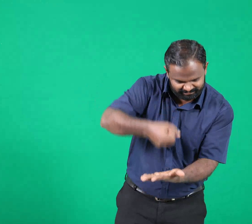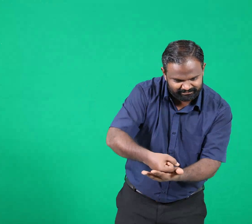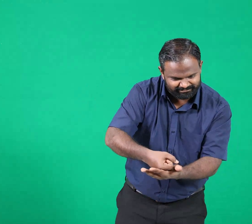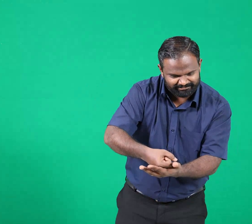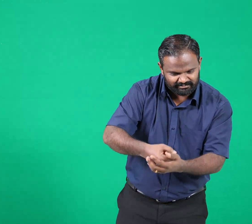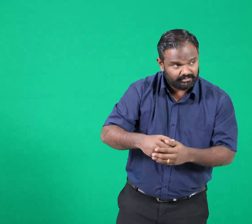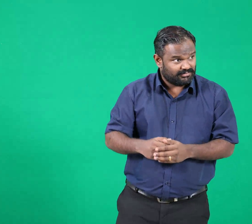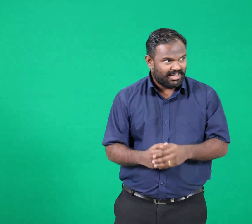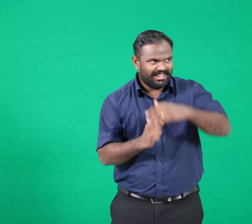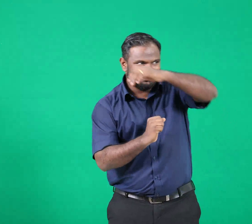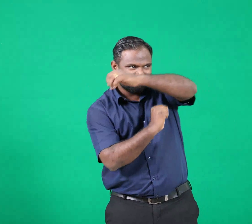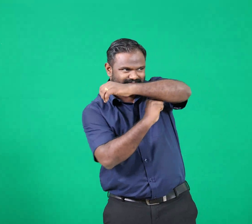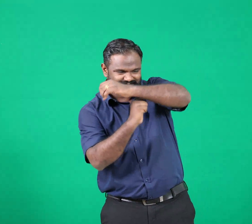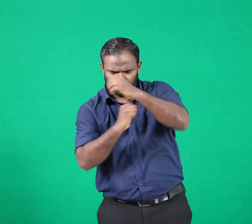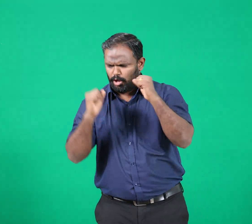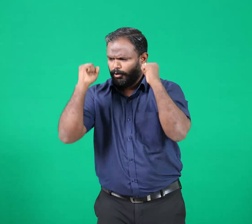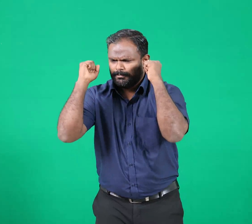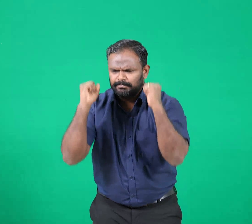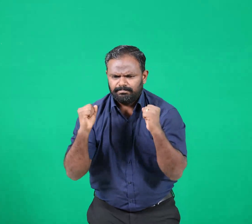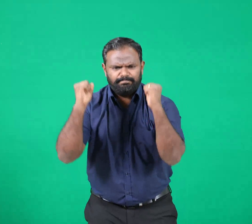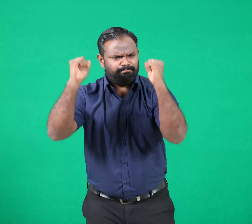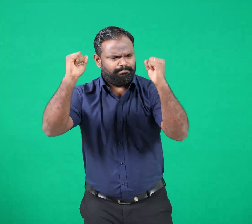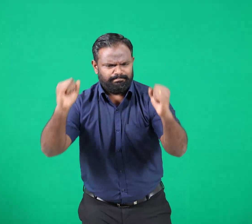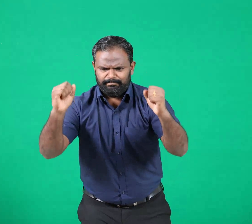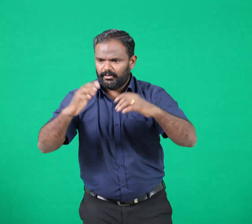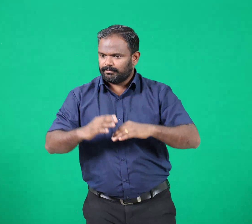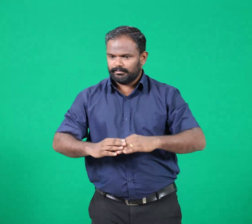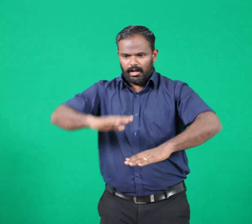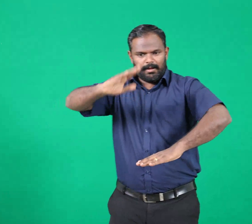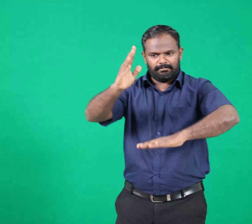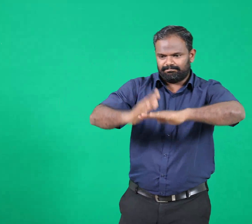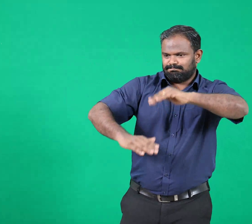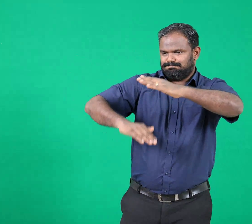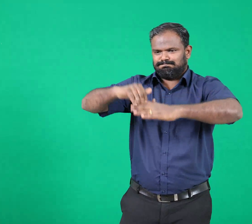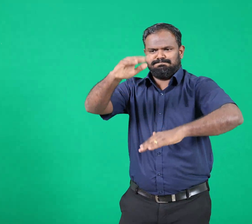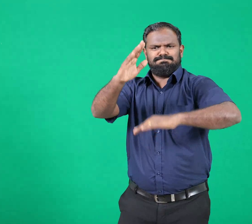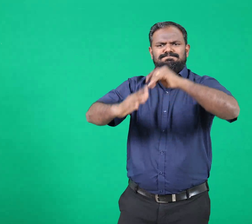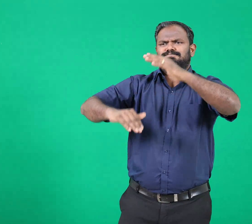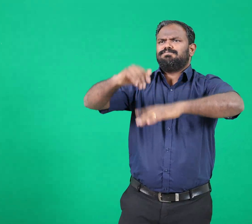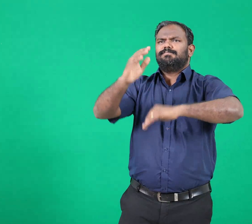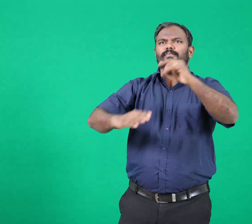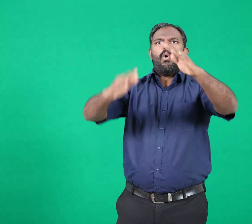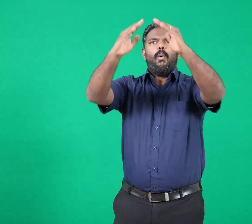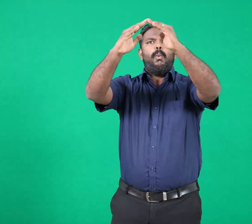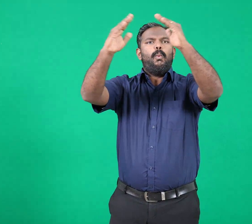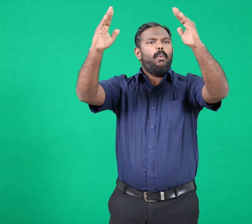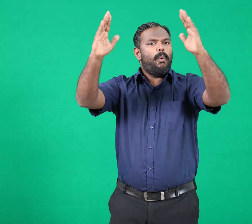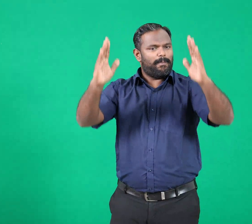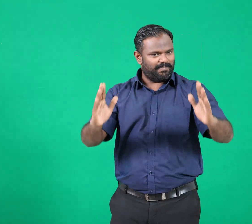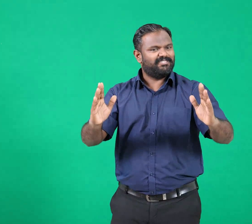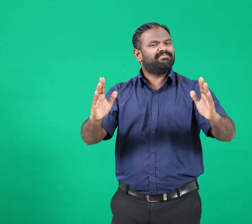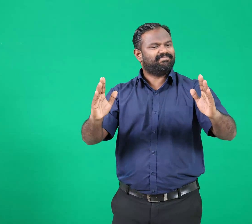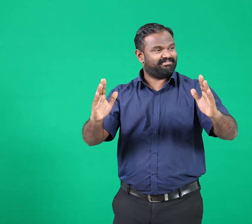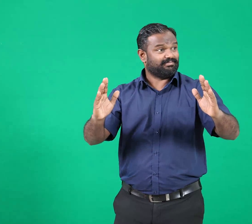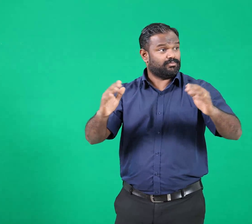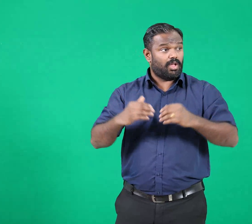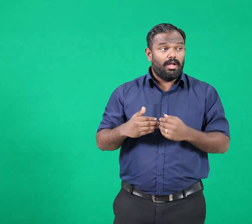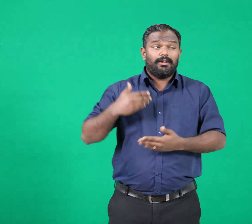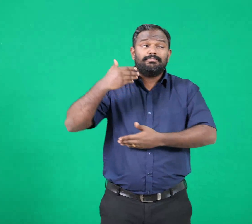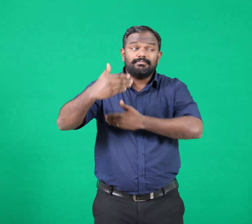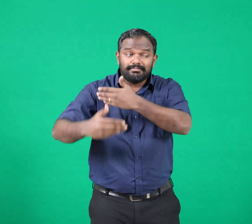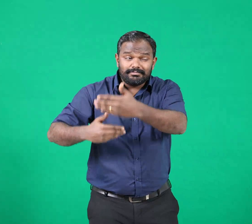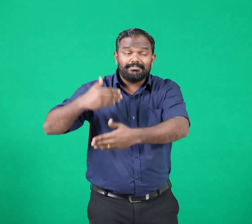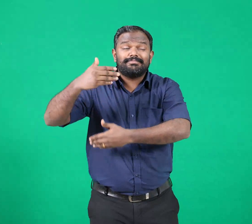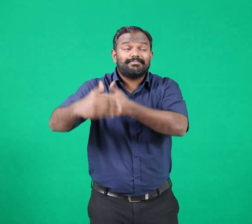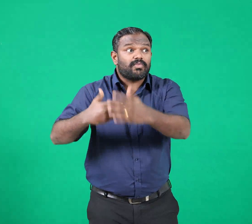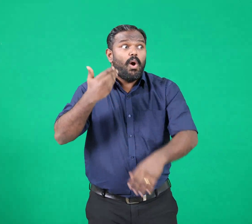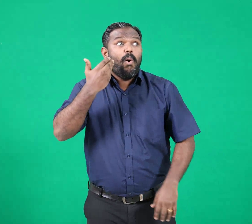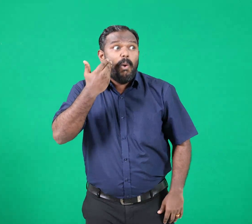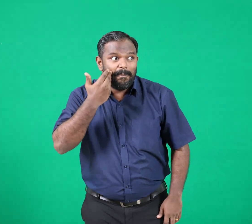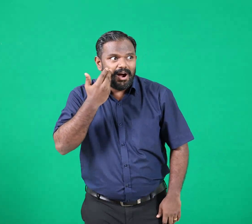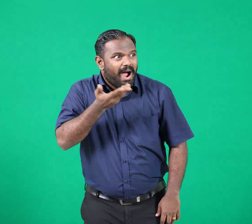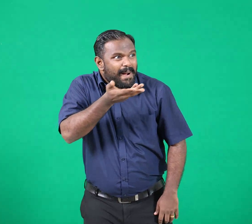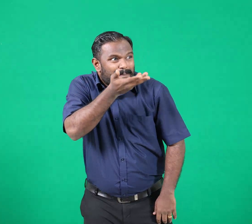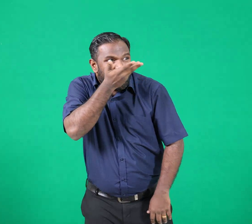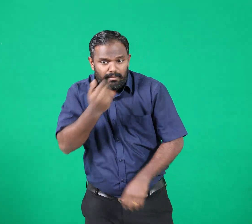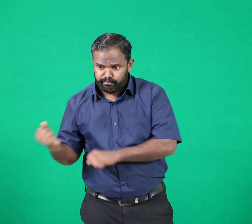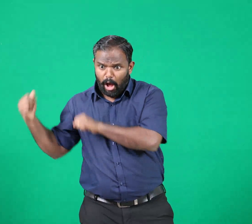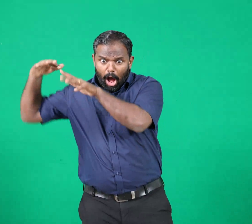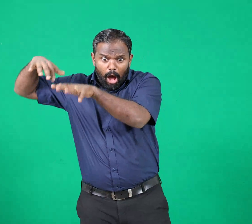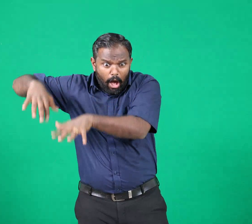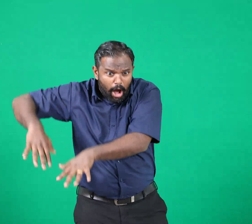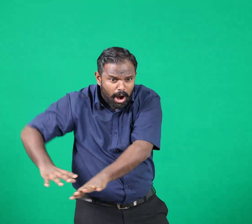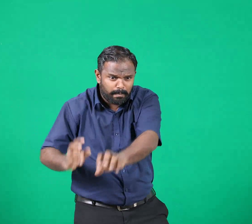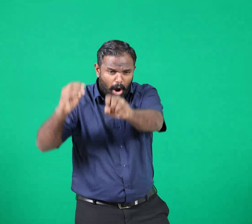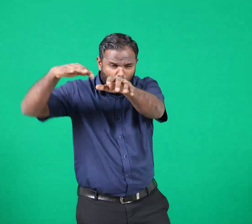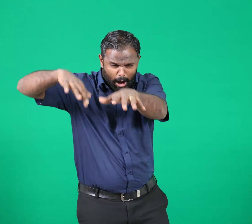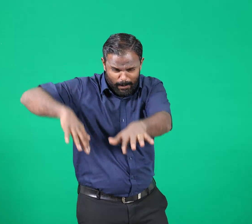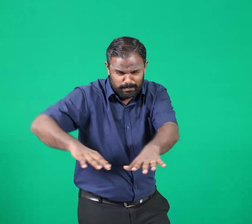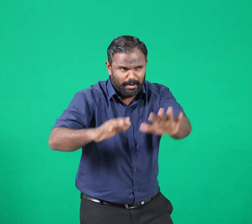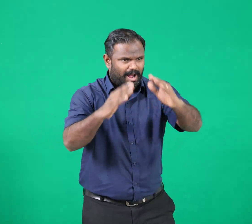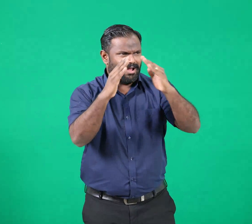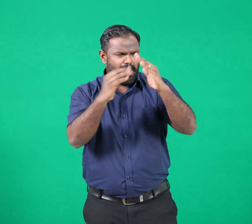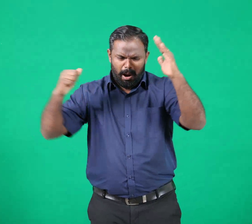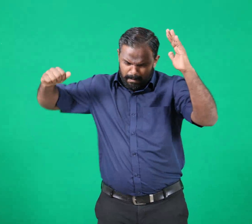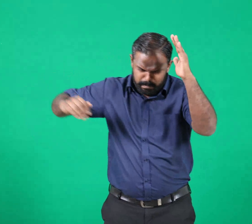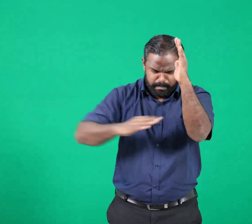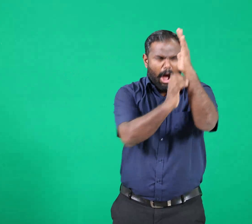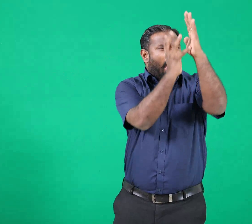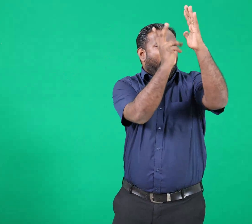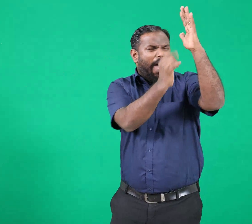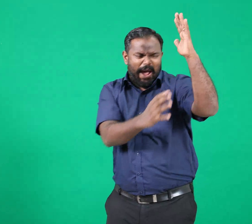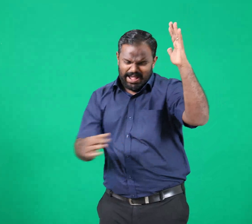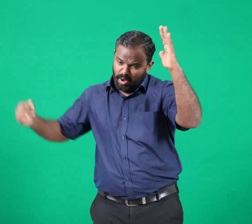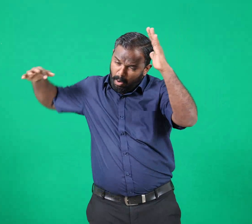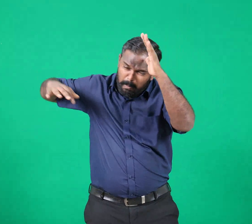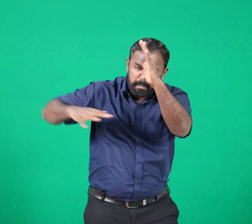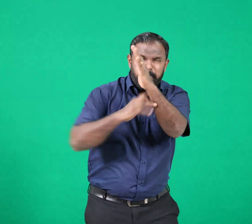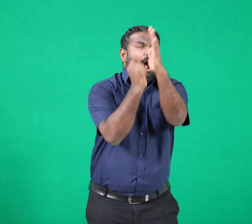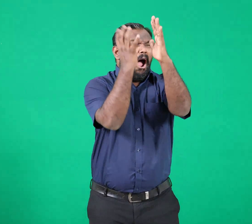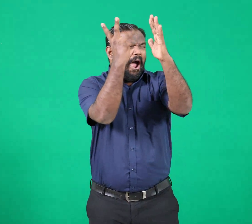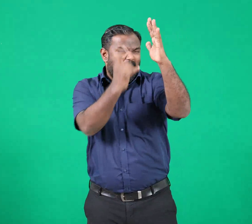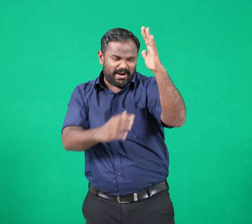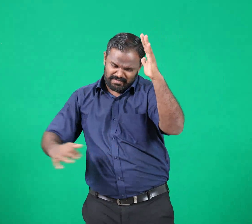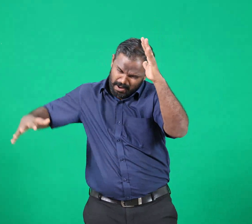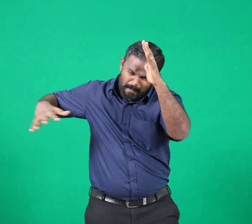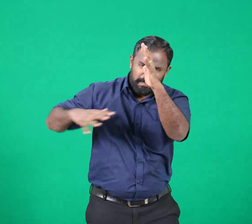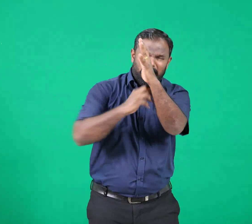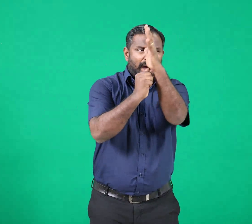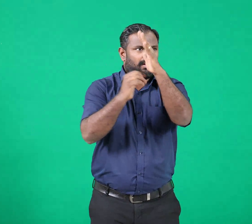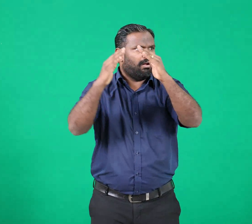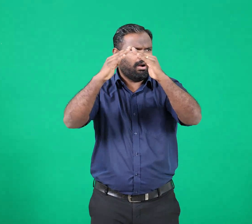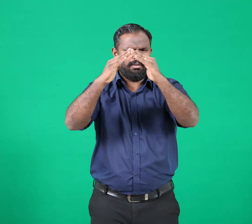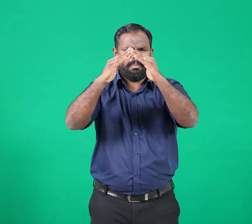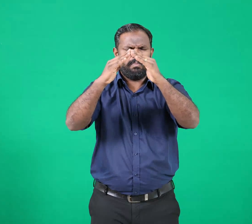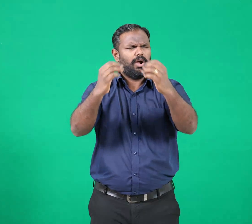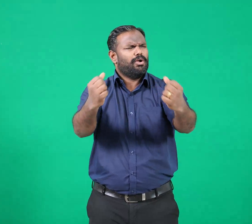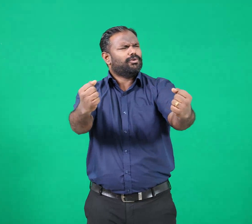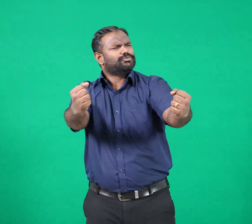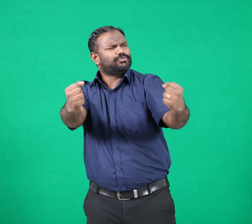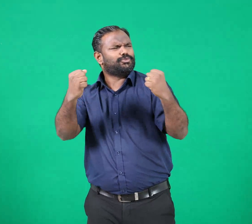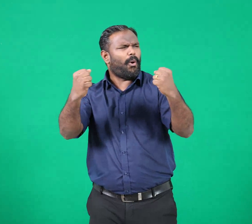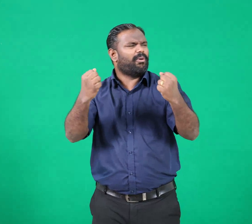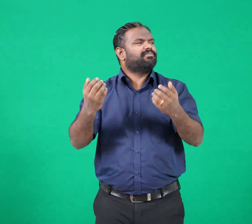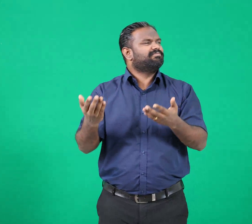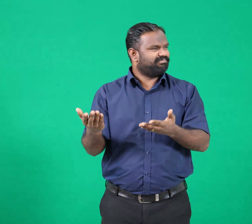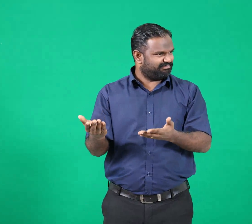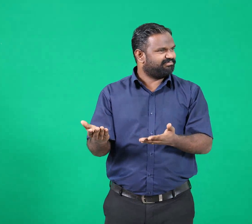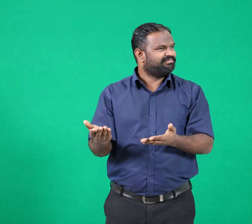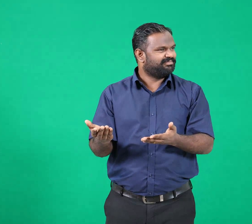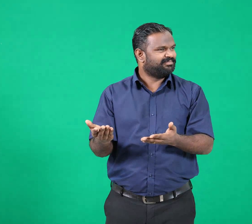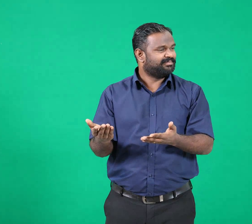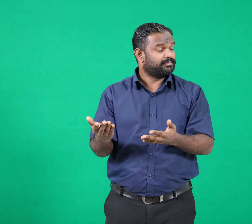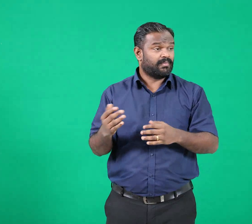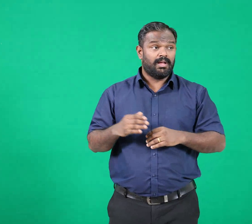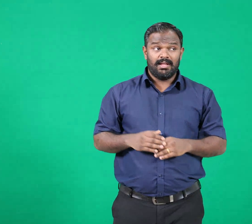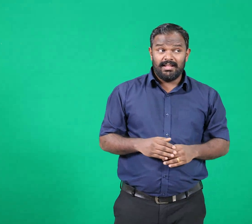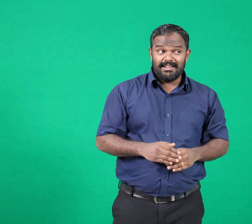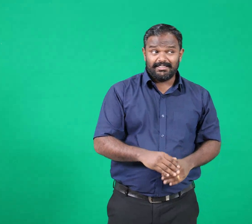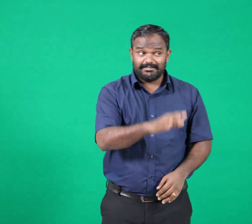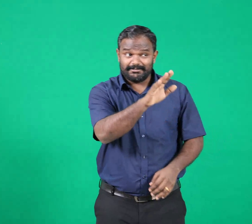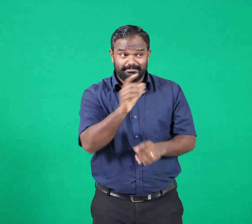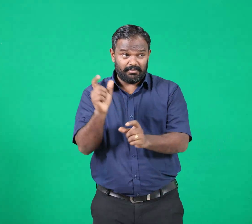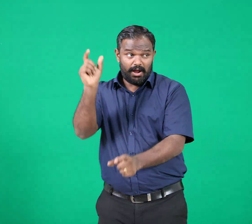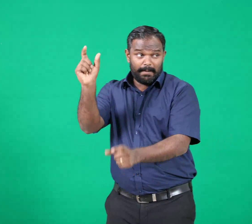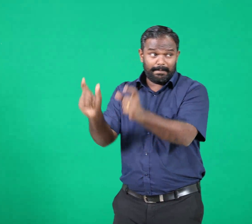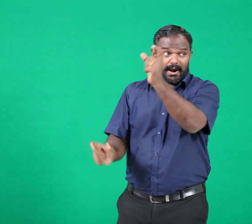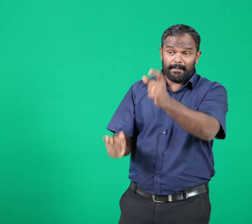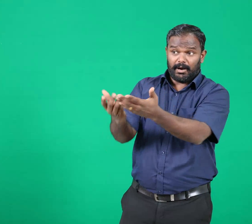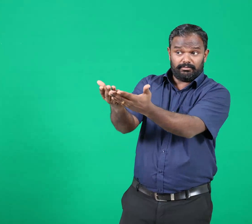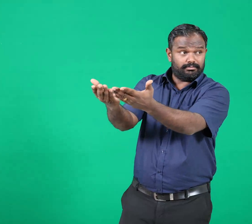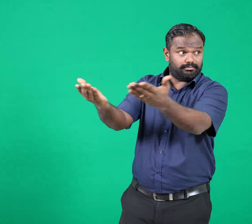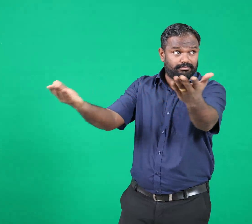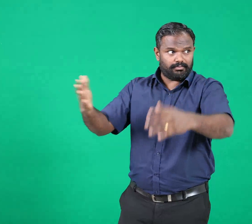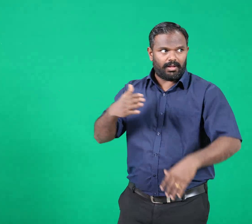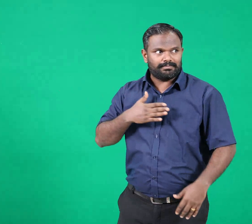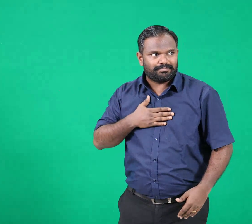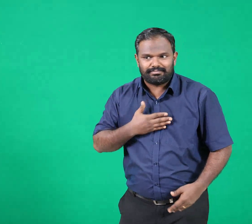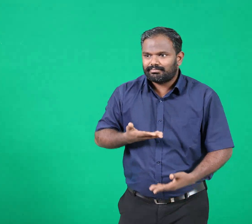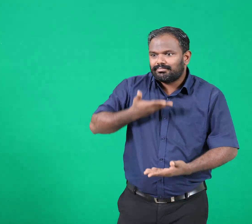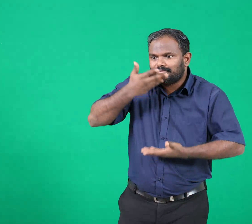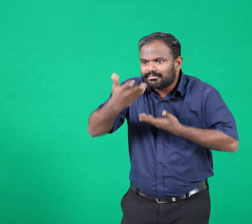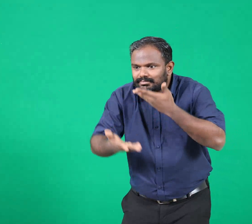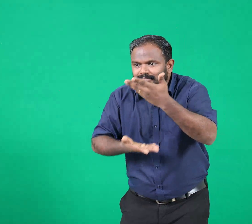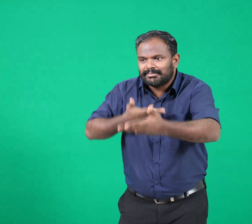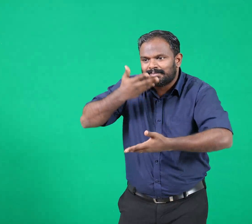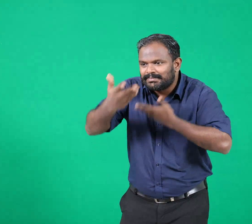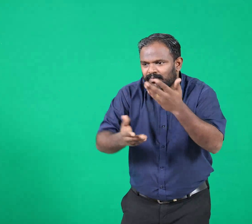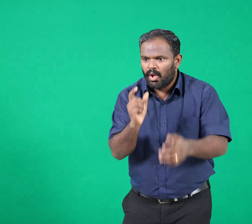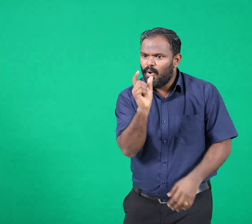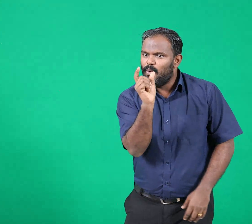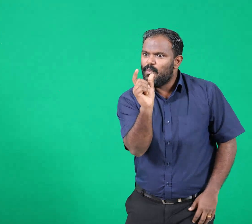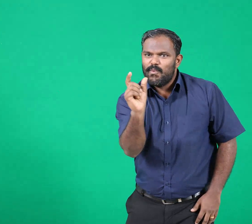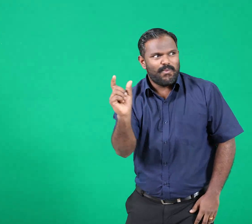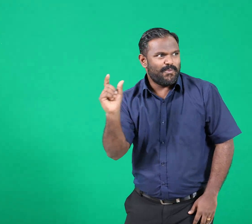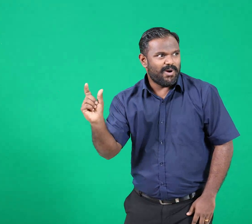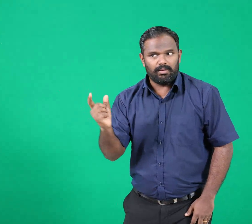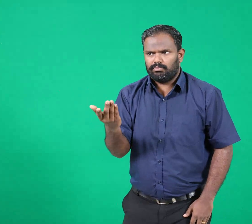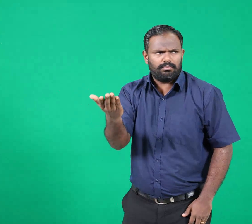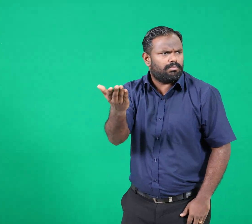When the flood came, the torrent crashed against that house but could not shake it, because it was well built.